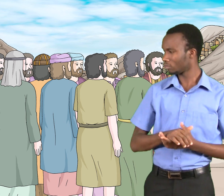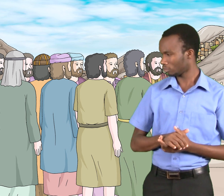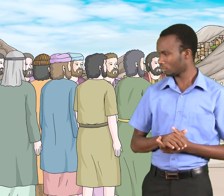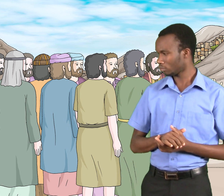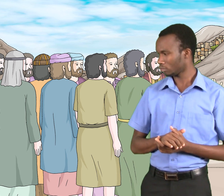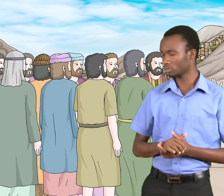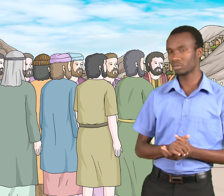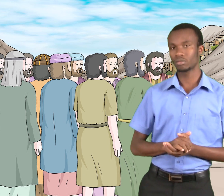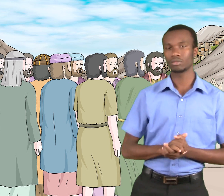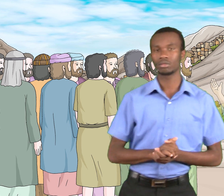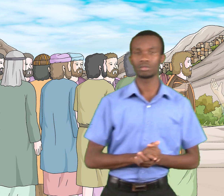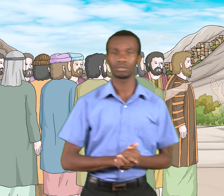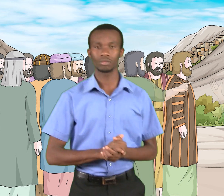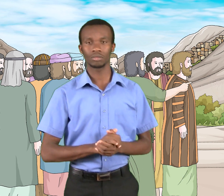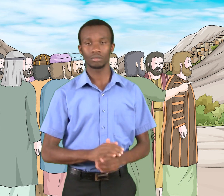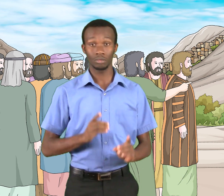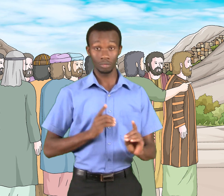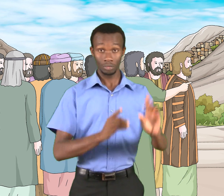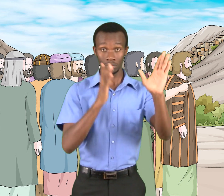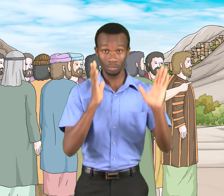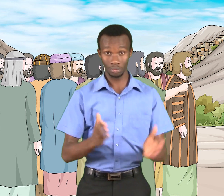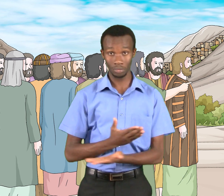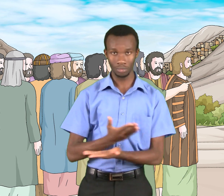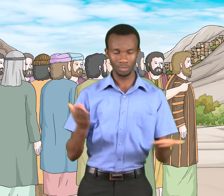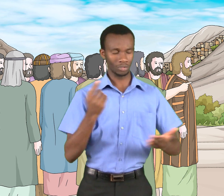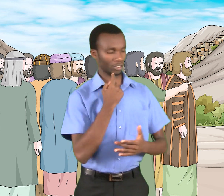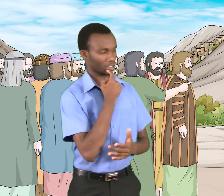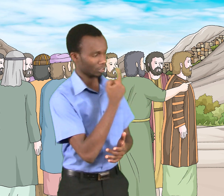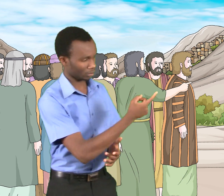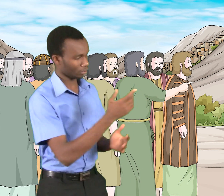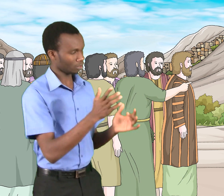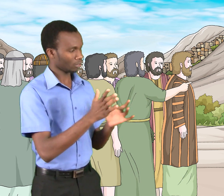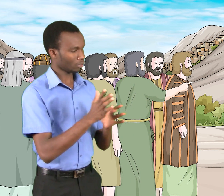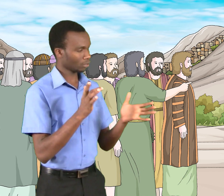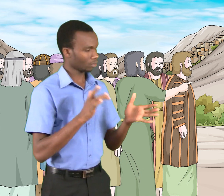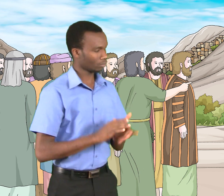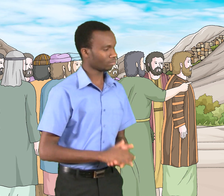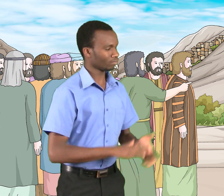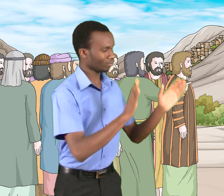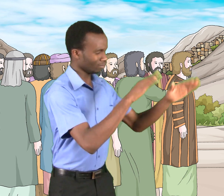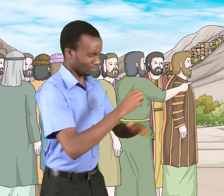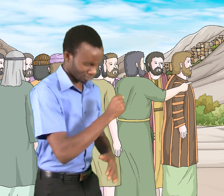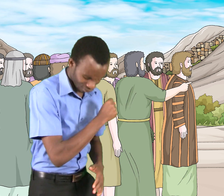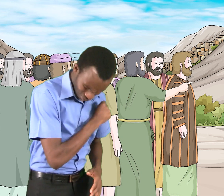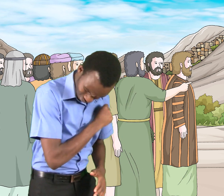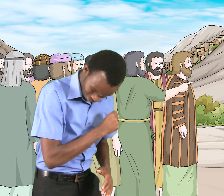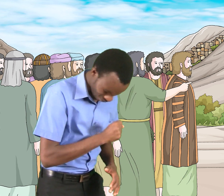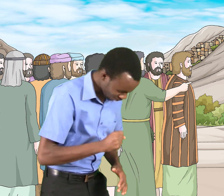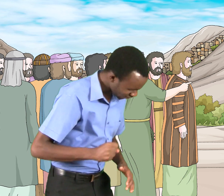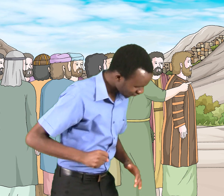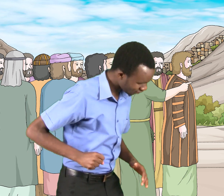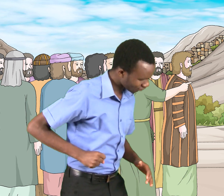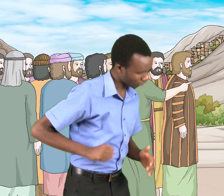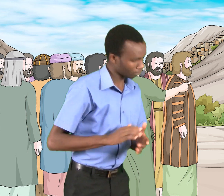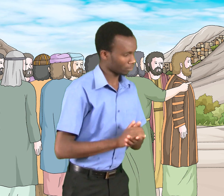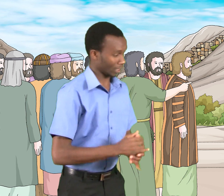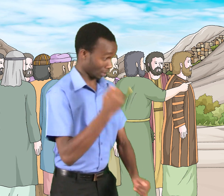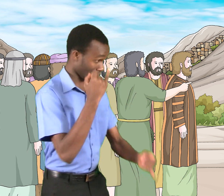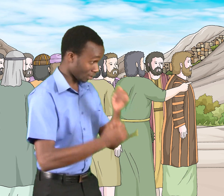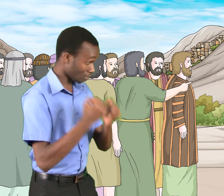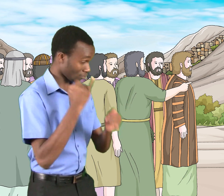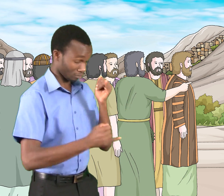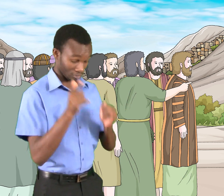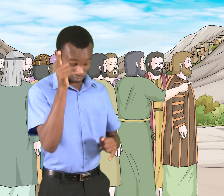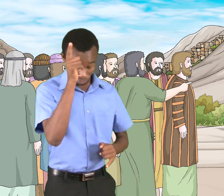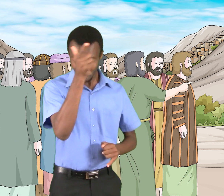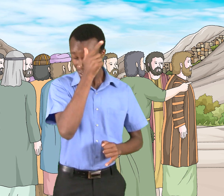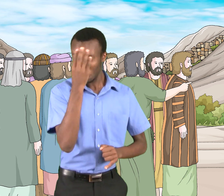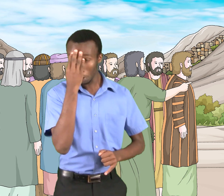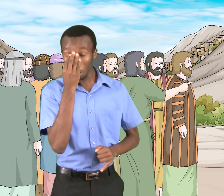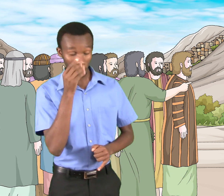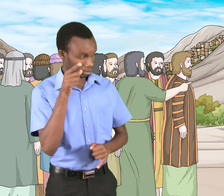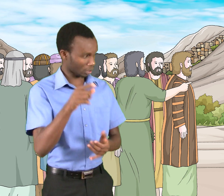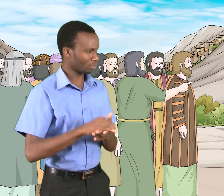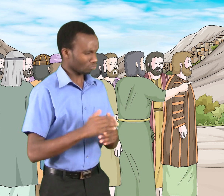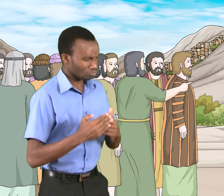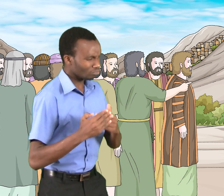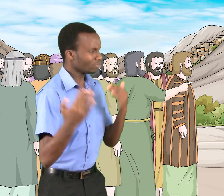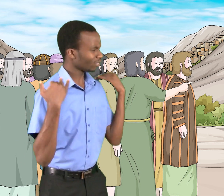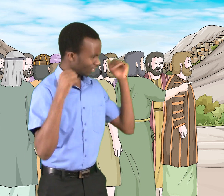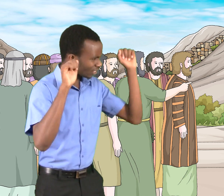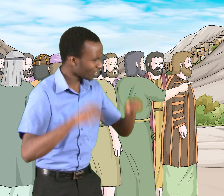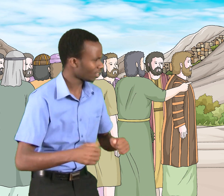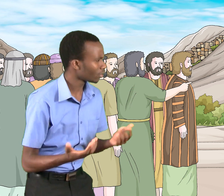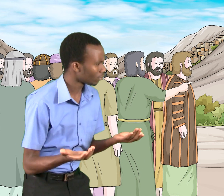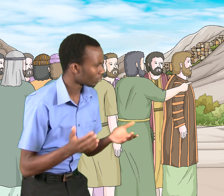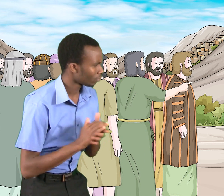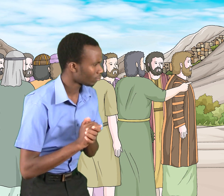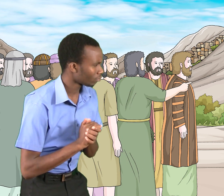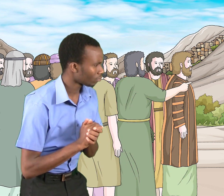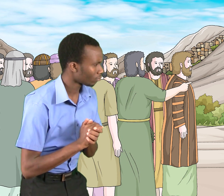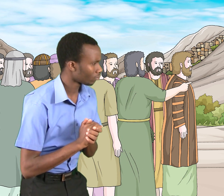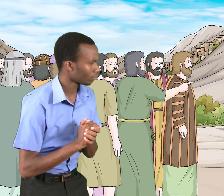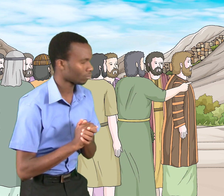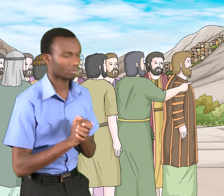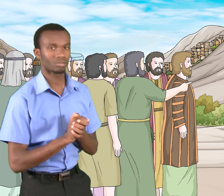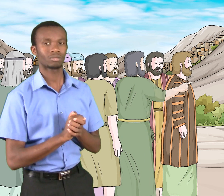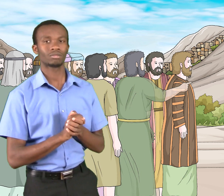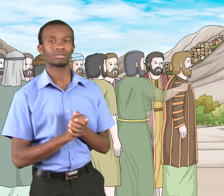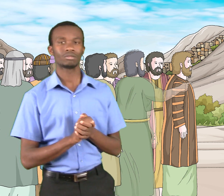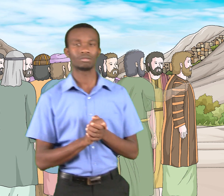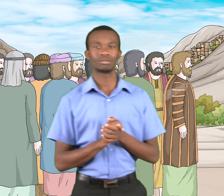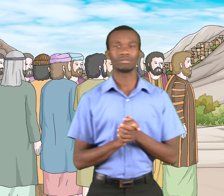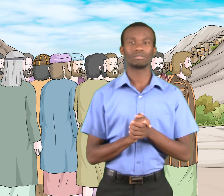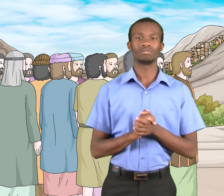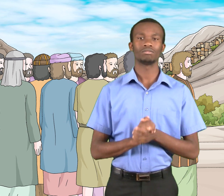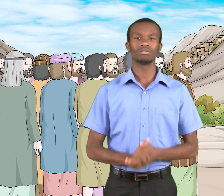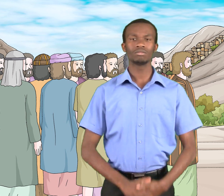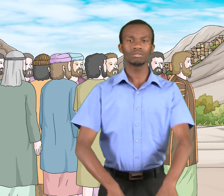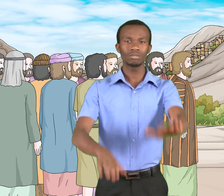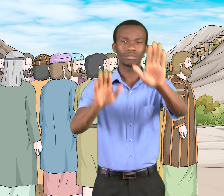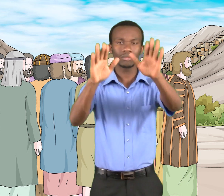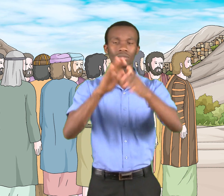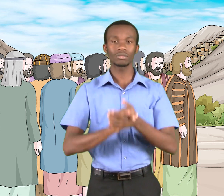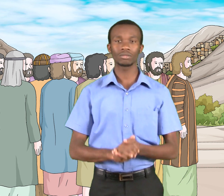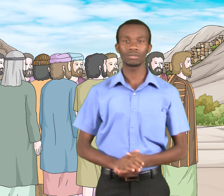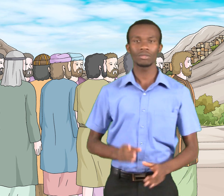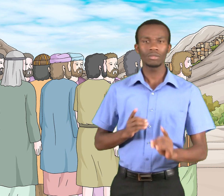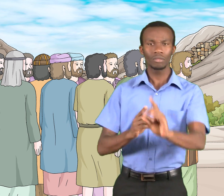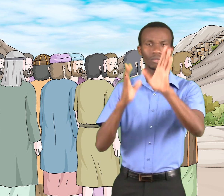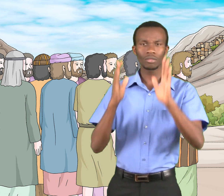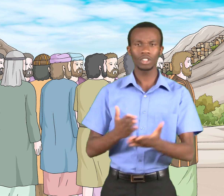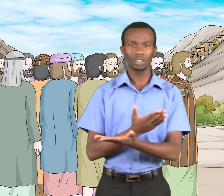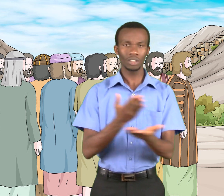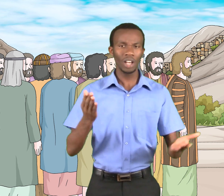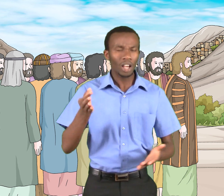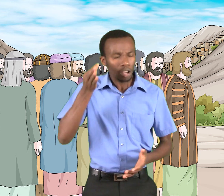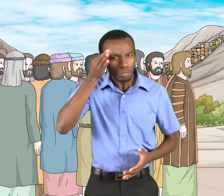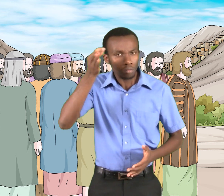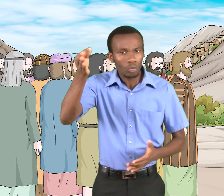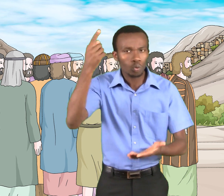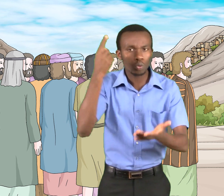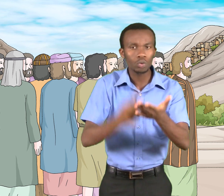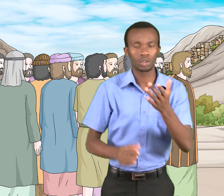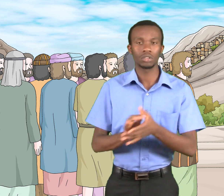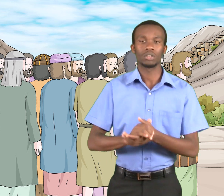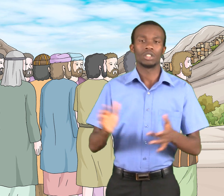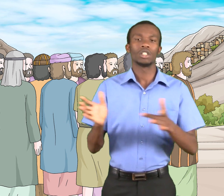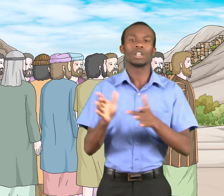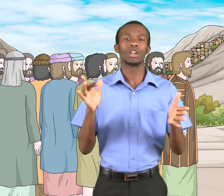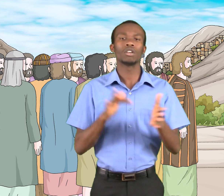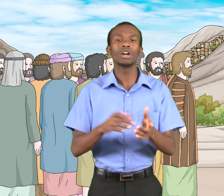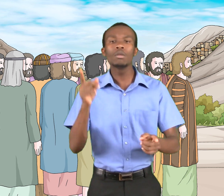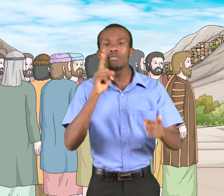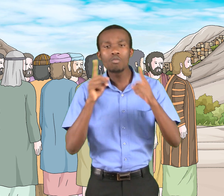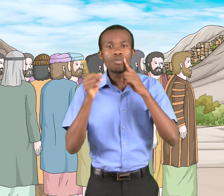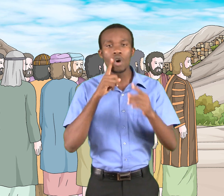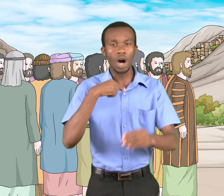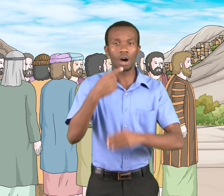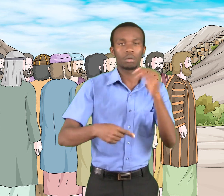His disciples replied, “Lord, if he is sleeping, he will get better.”